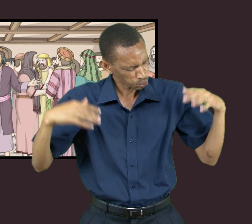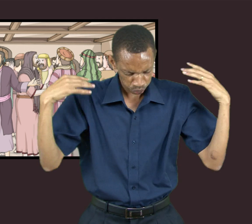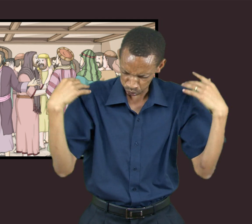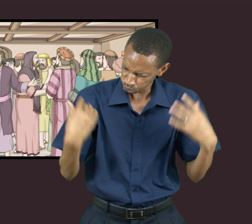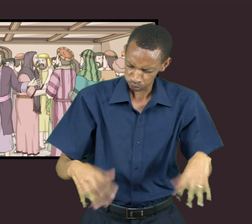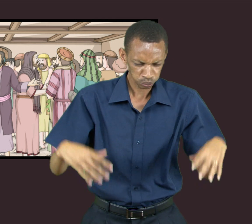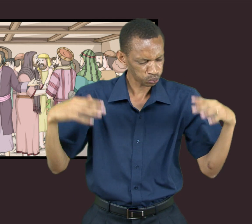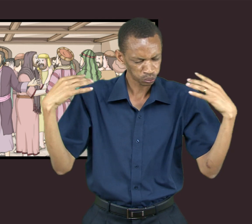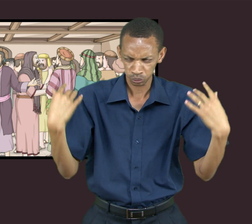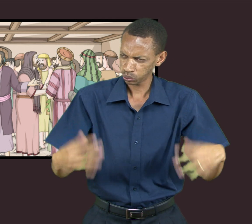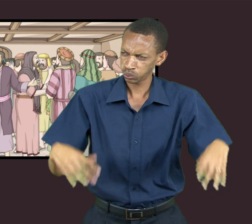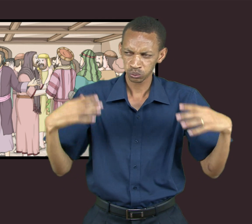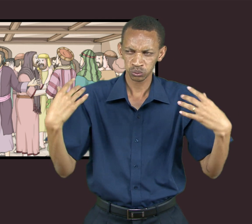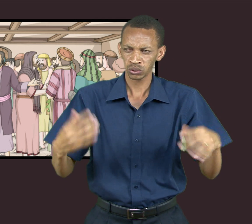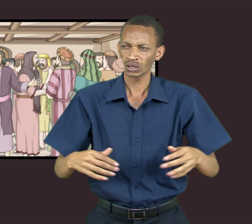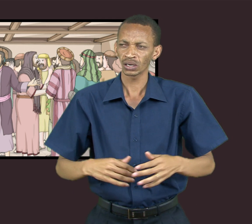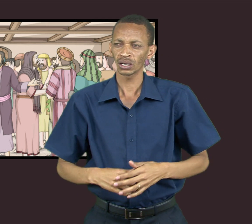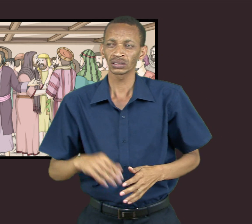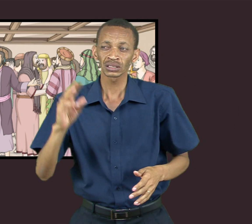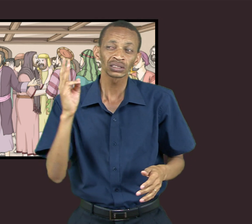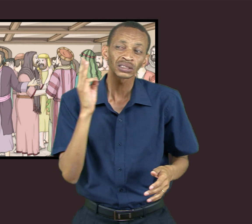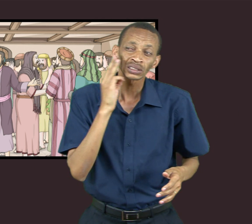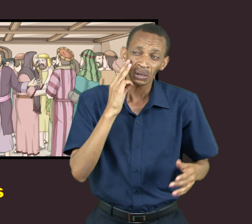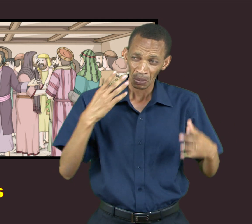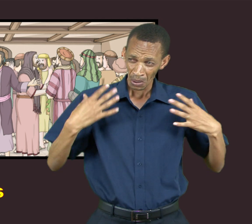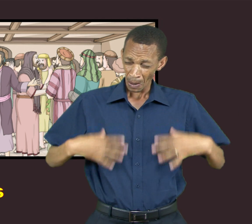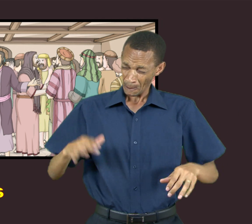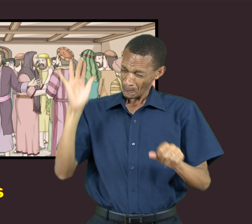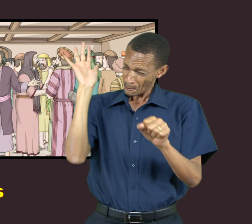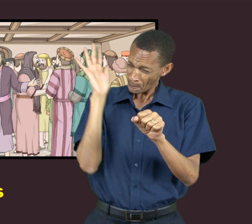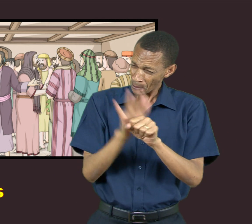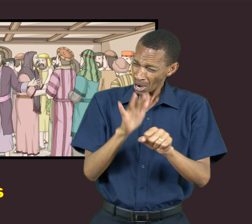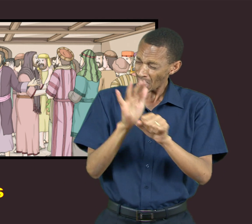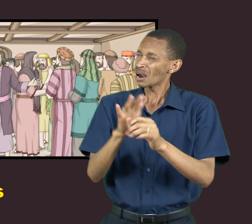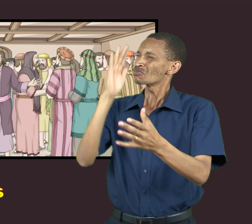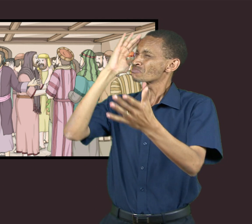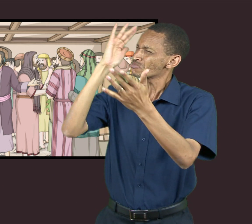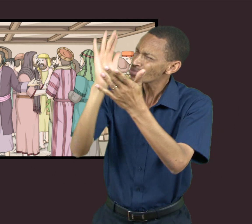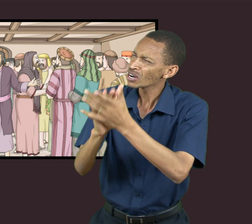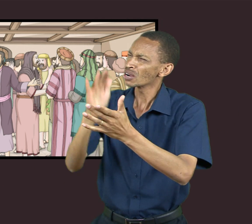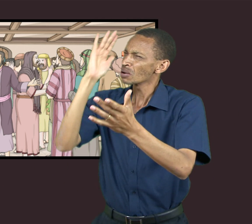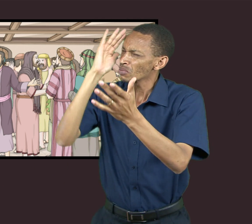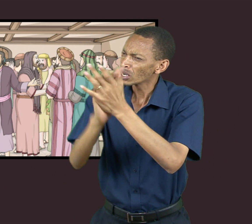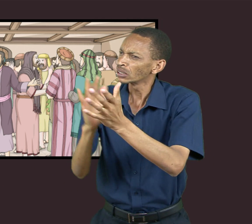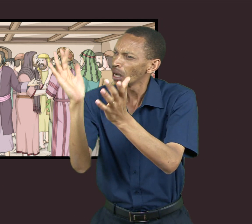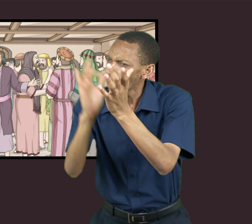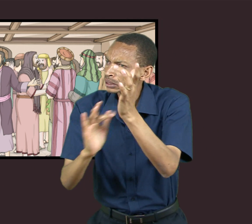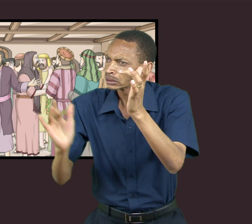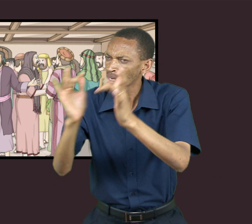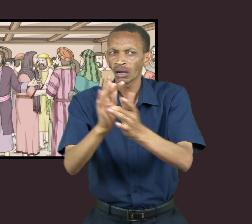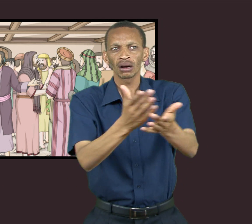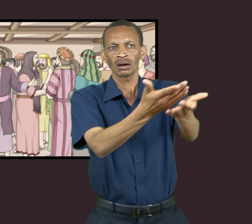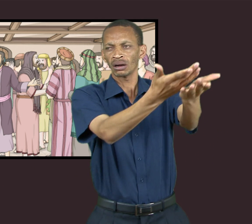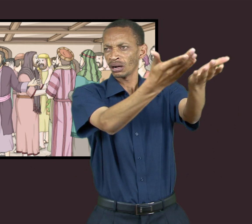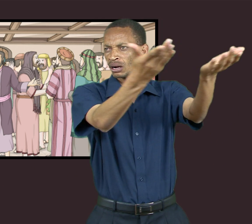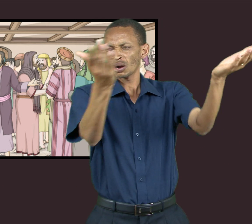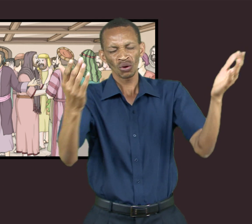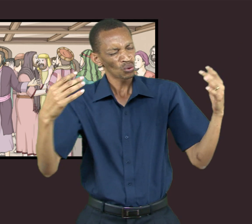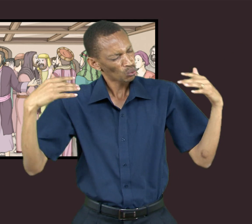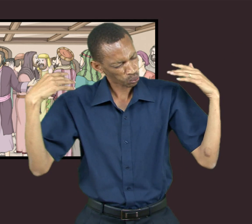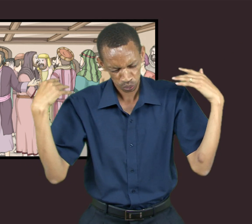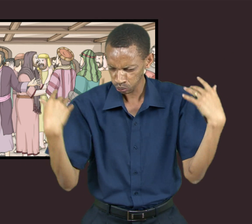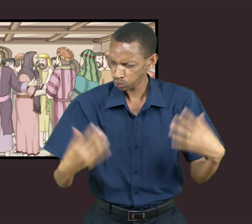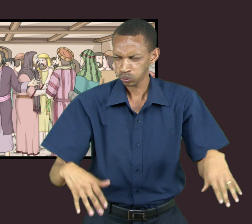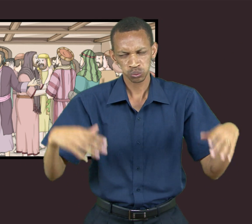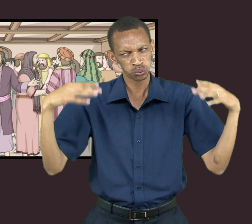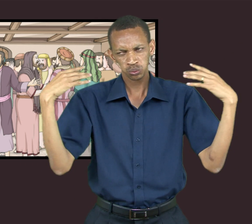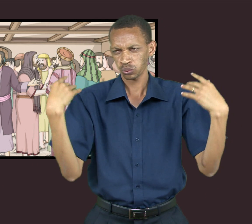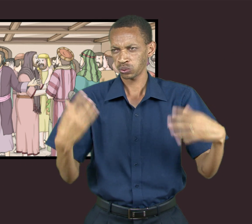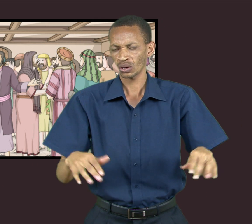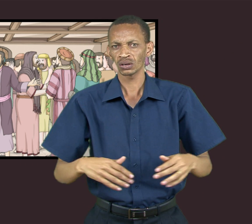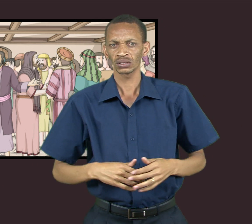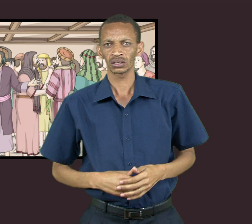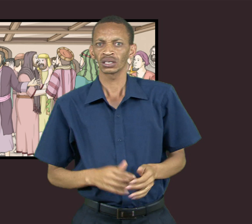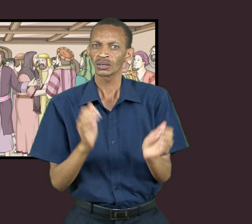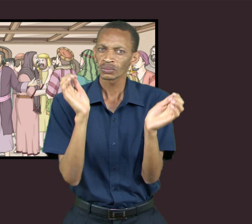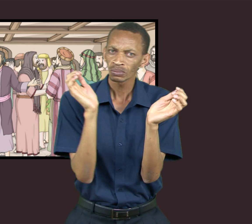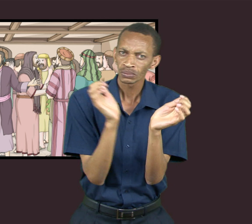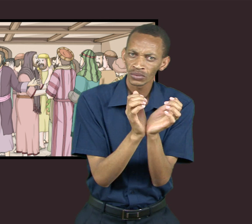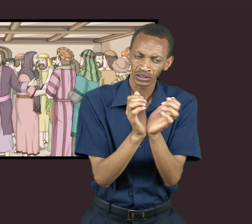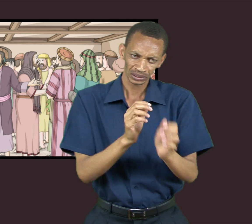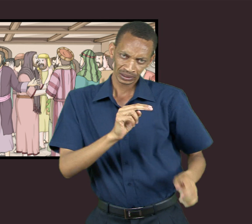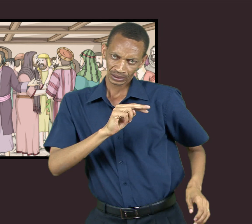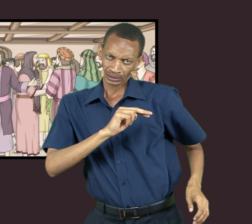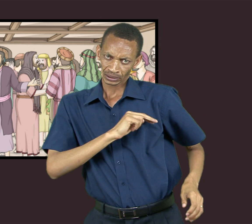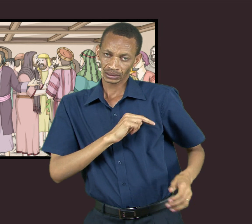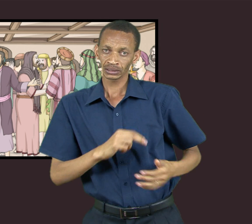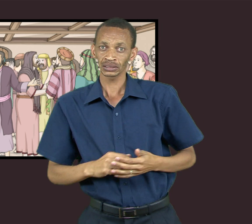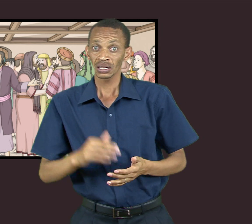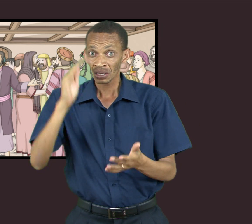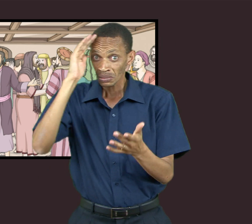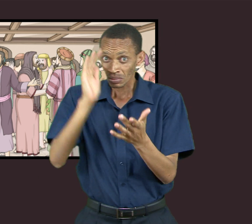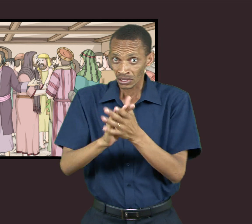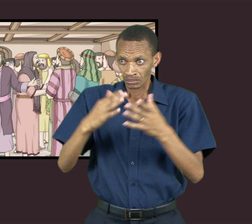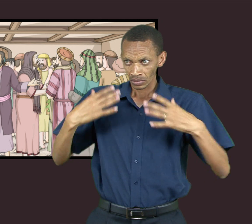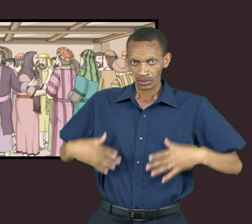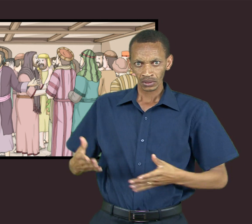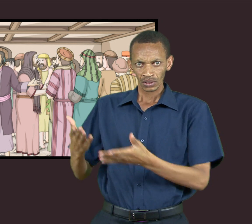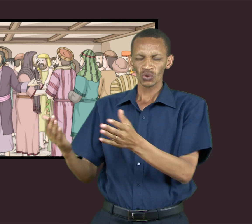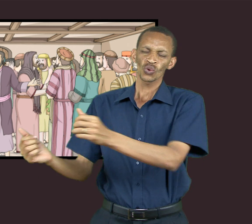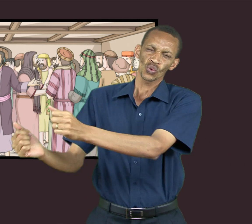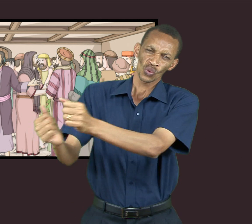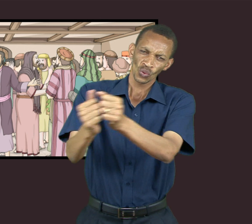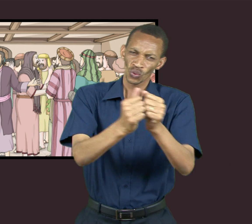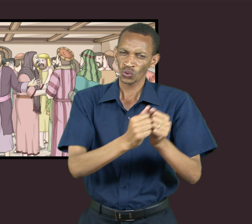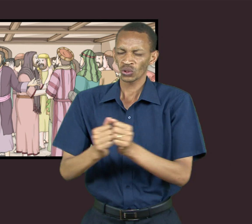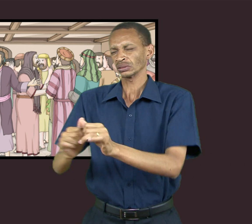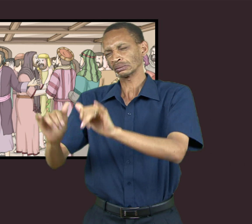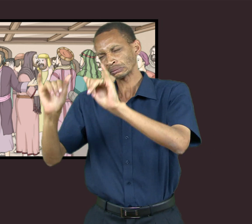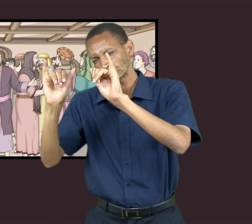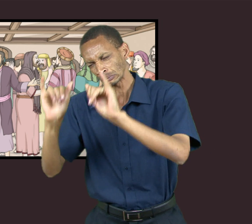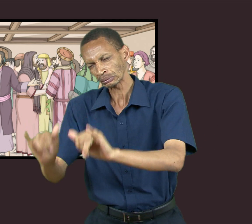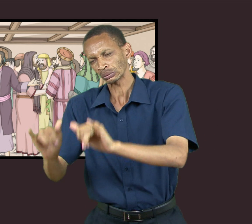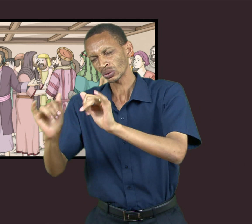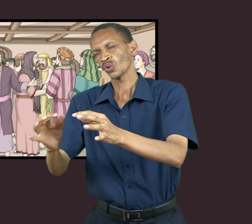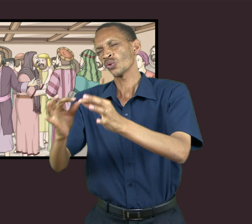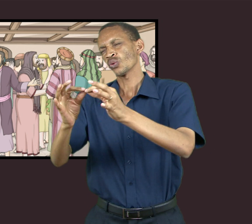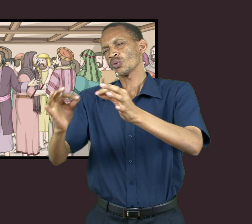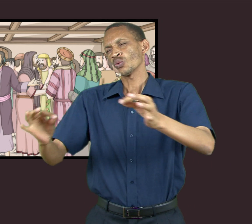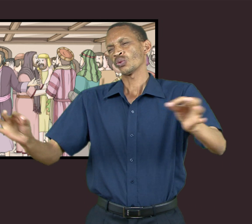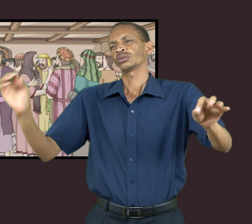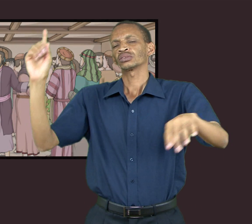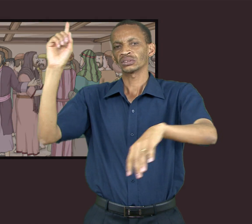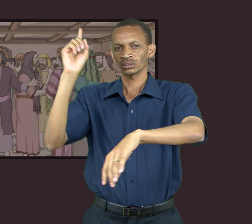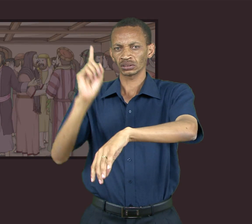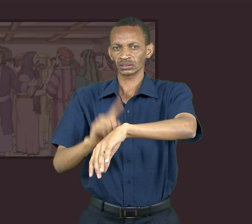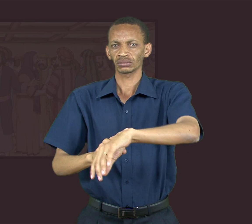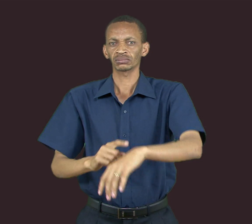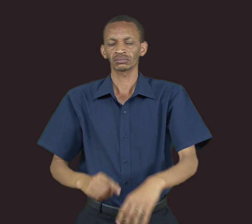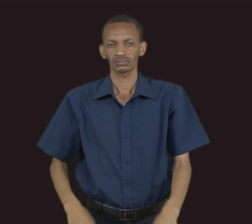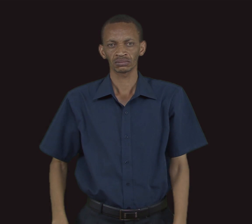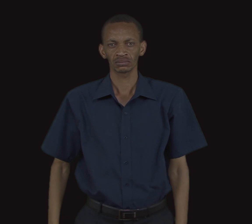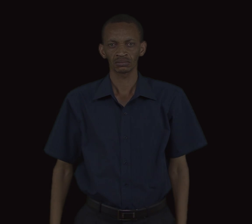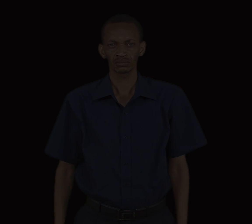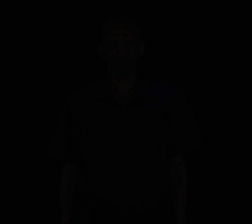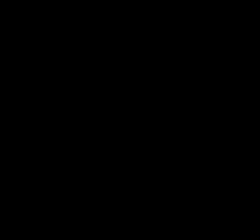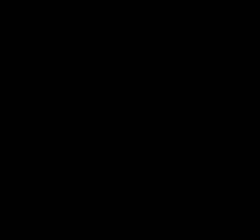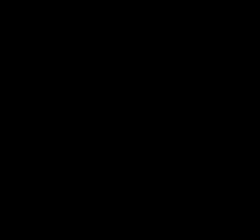And they spent a long time there with the disciples.